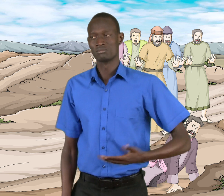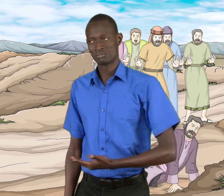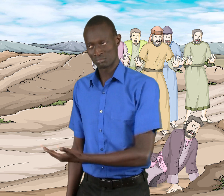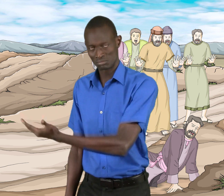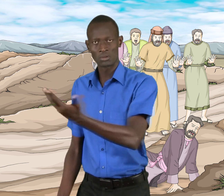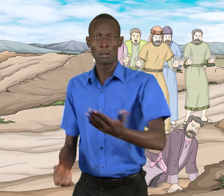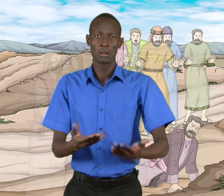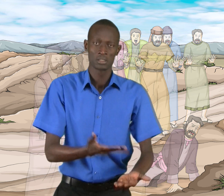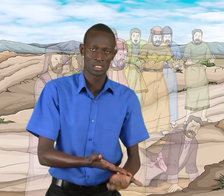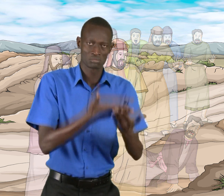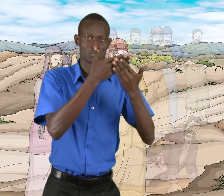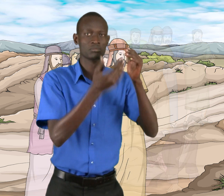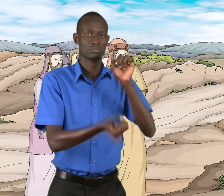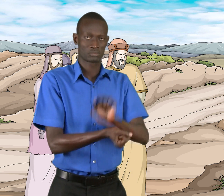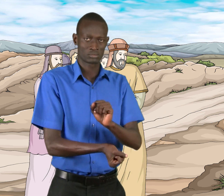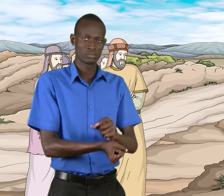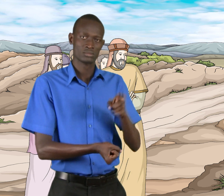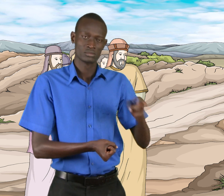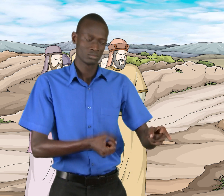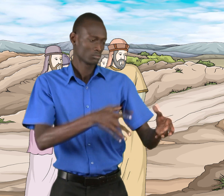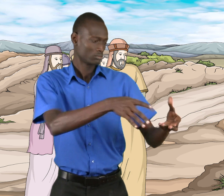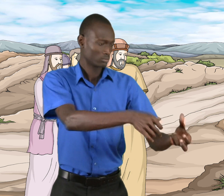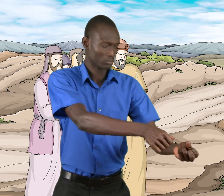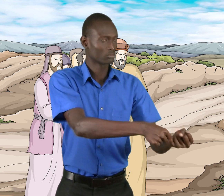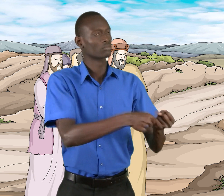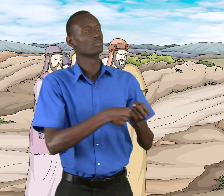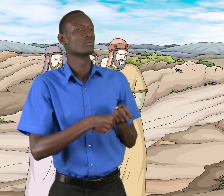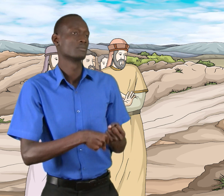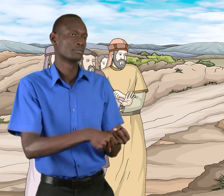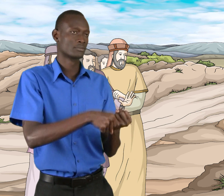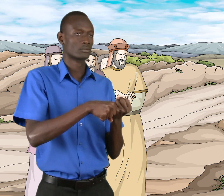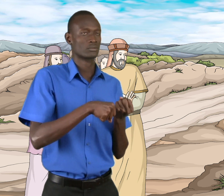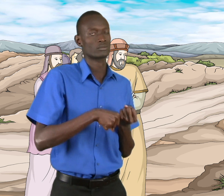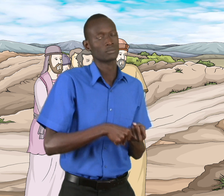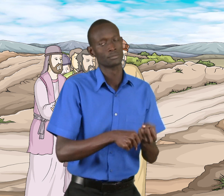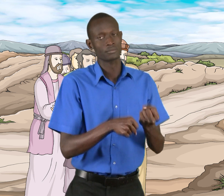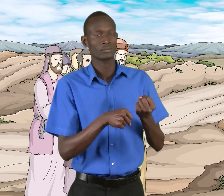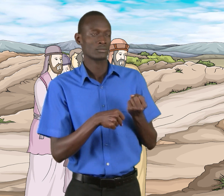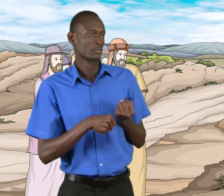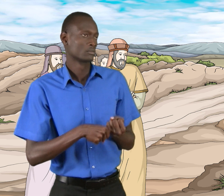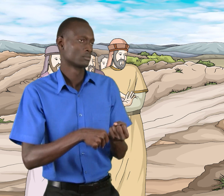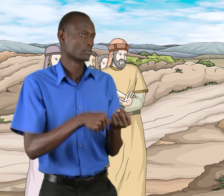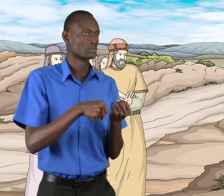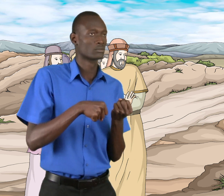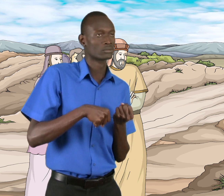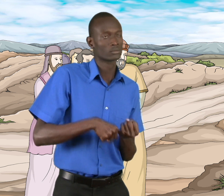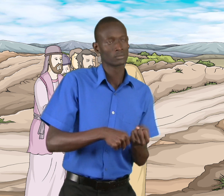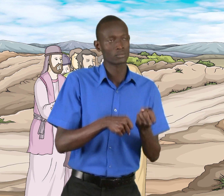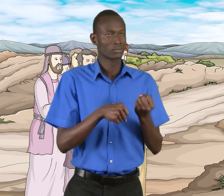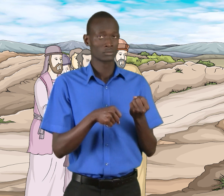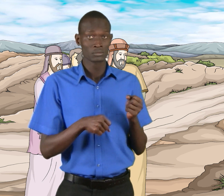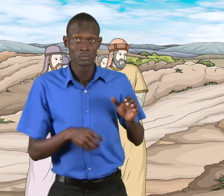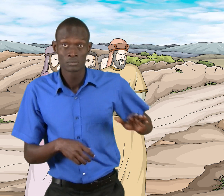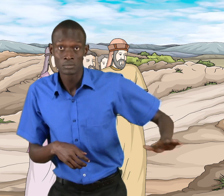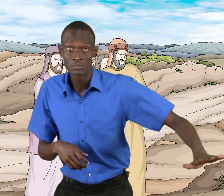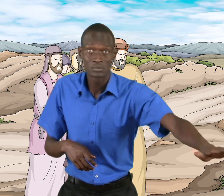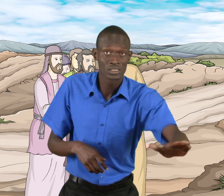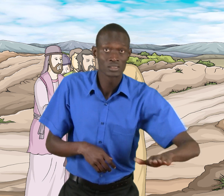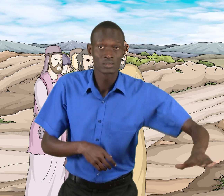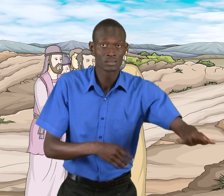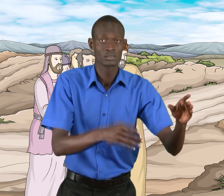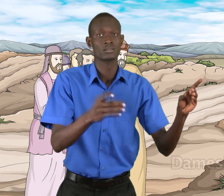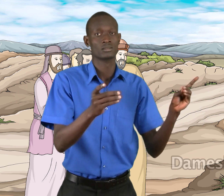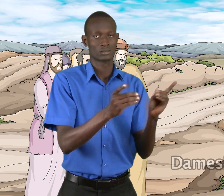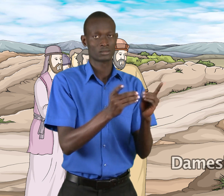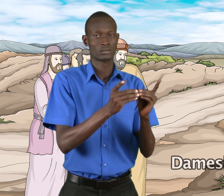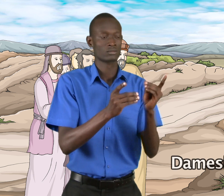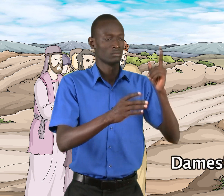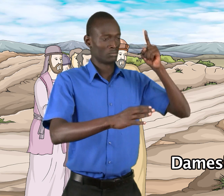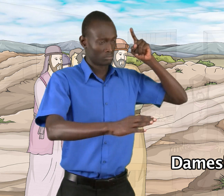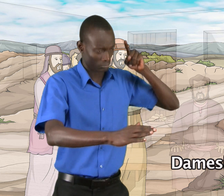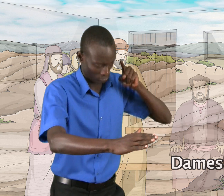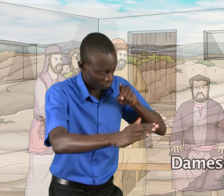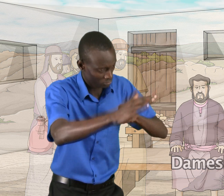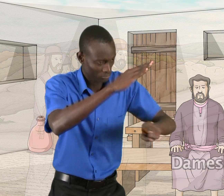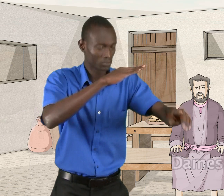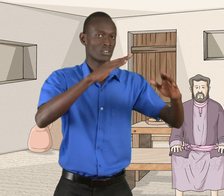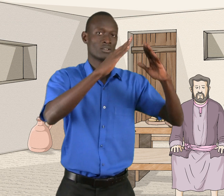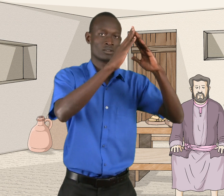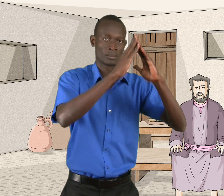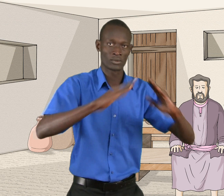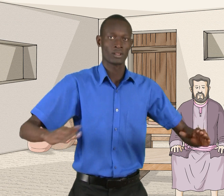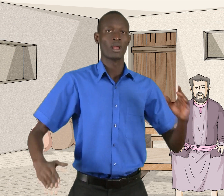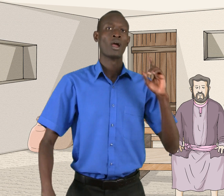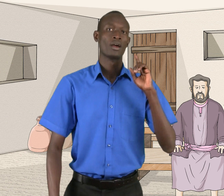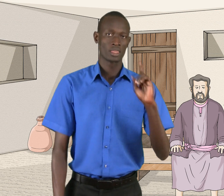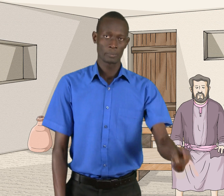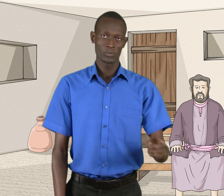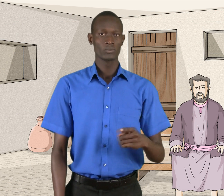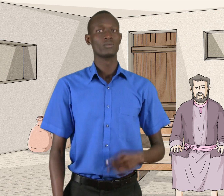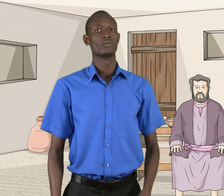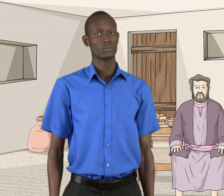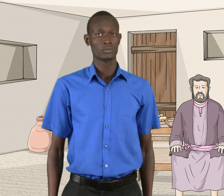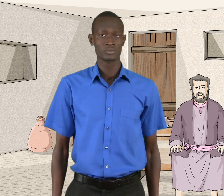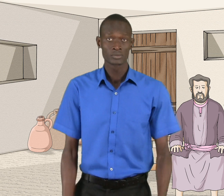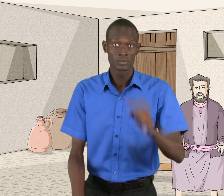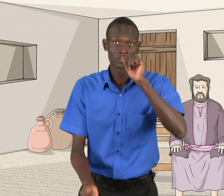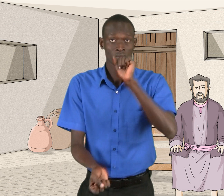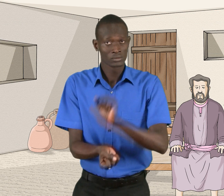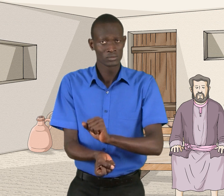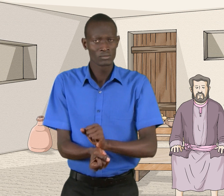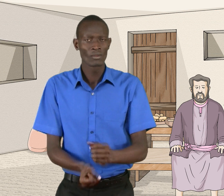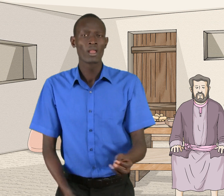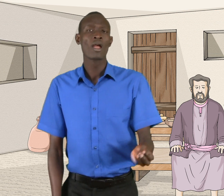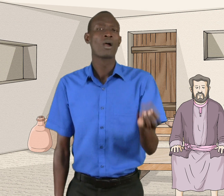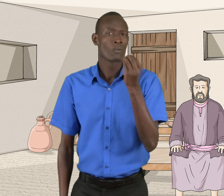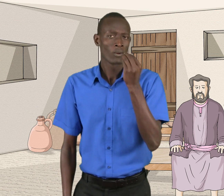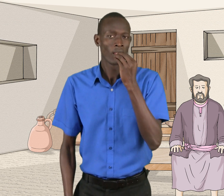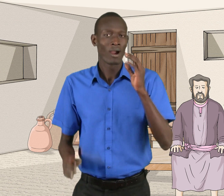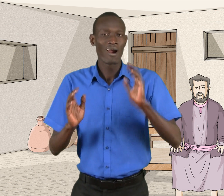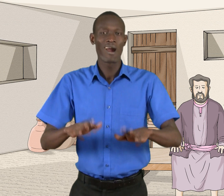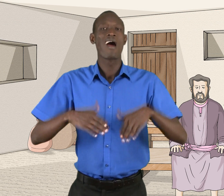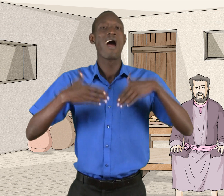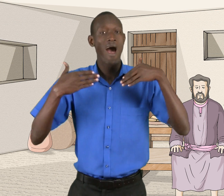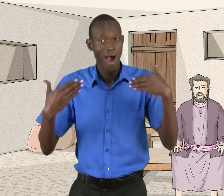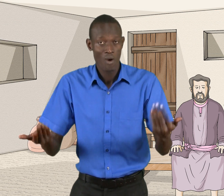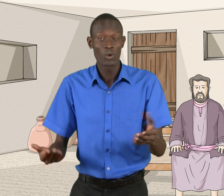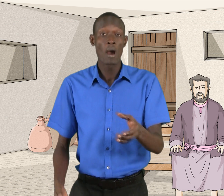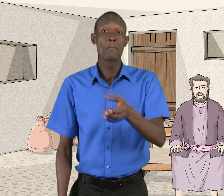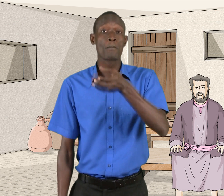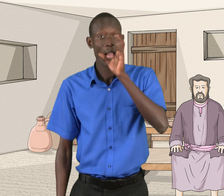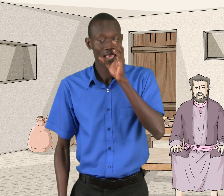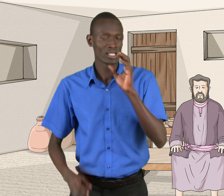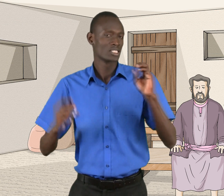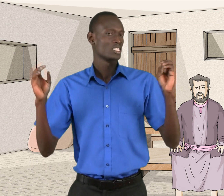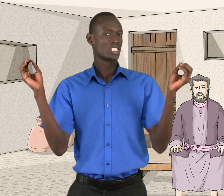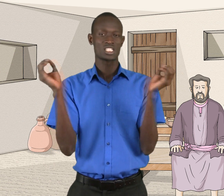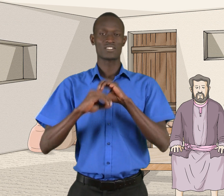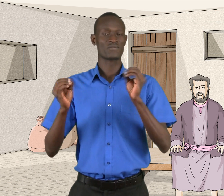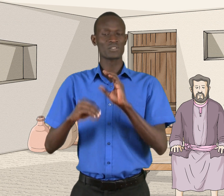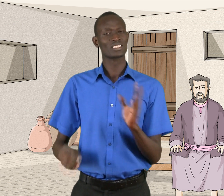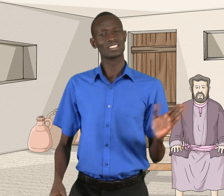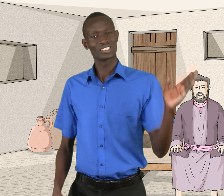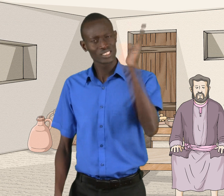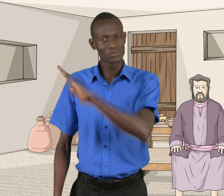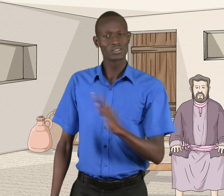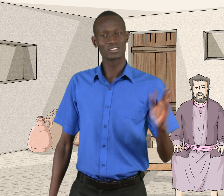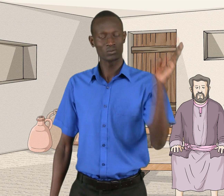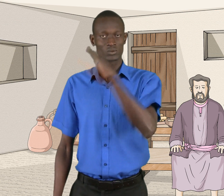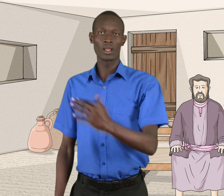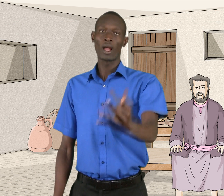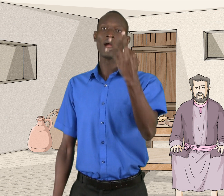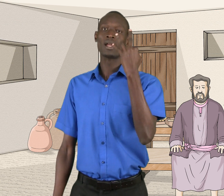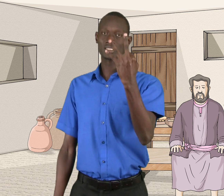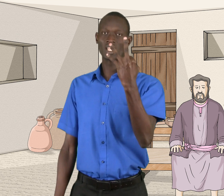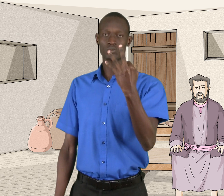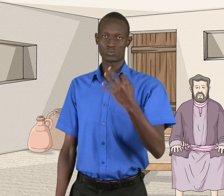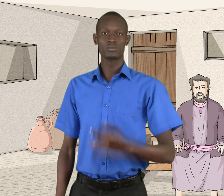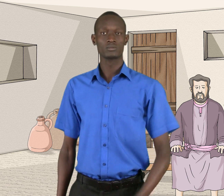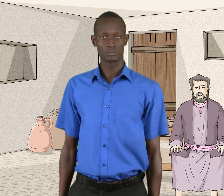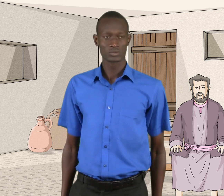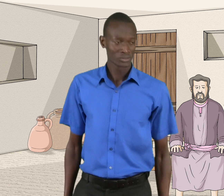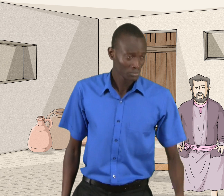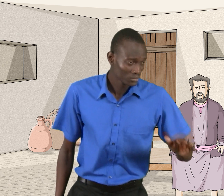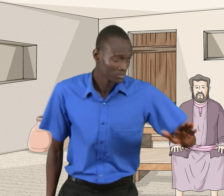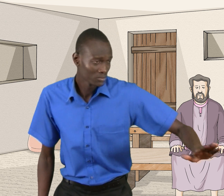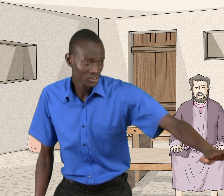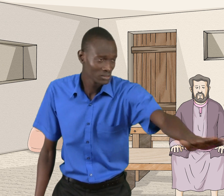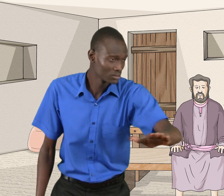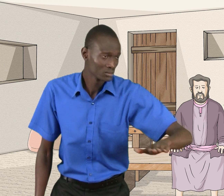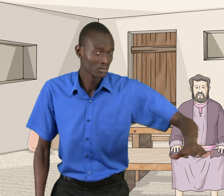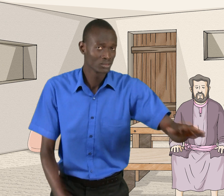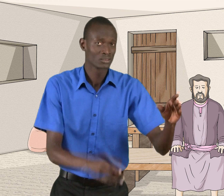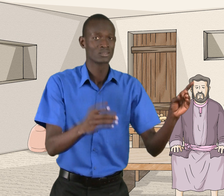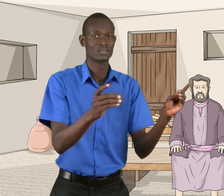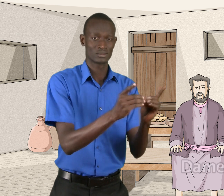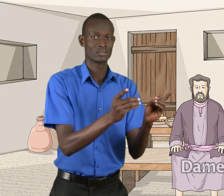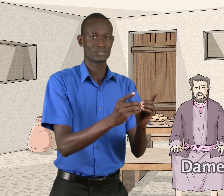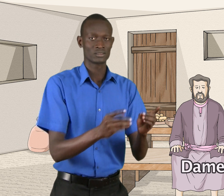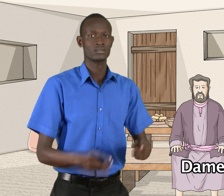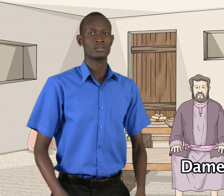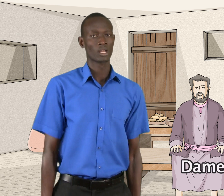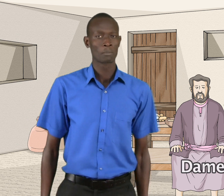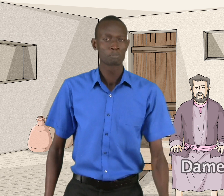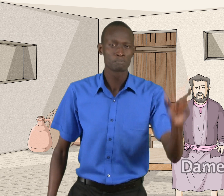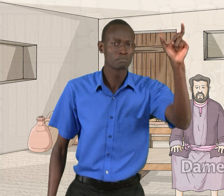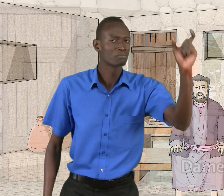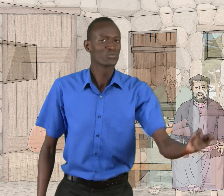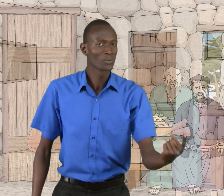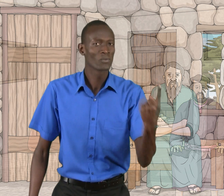So they led him by the hand into Damascus. For three days he was without sight, and he did not eat or drink anything.